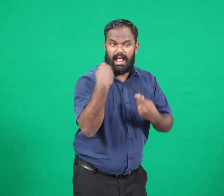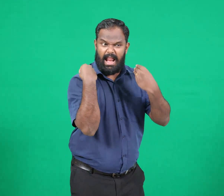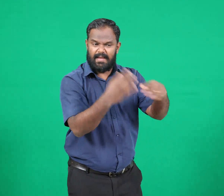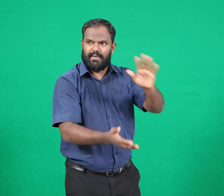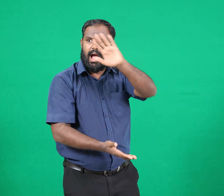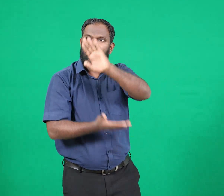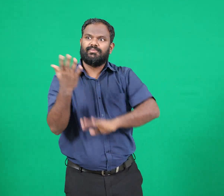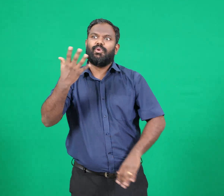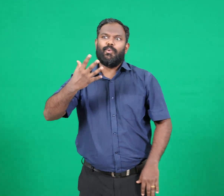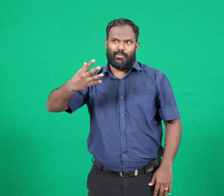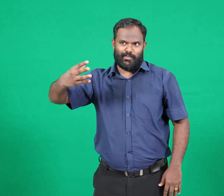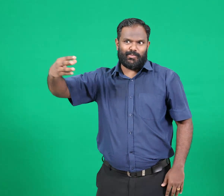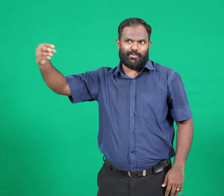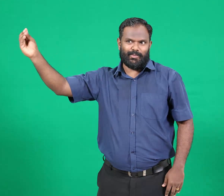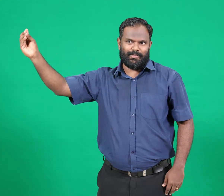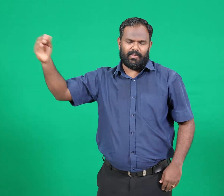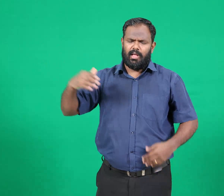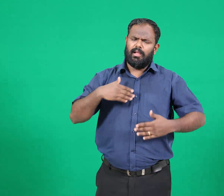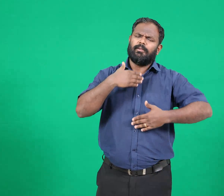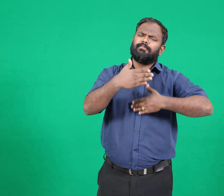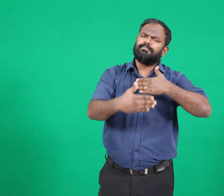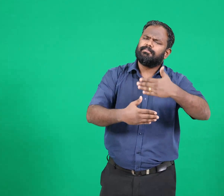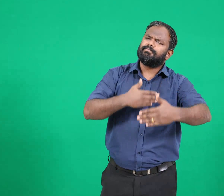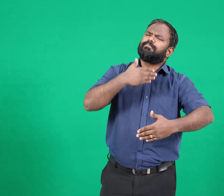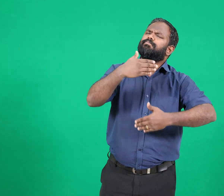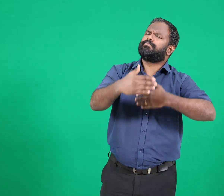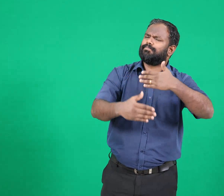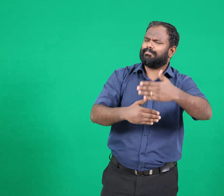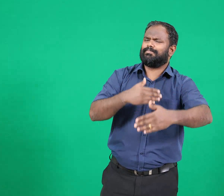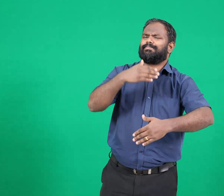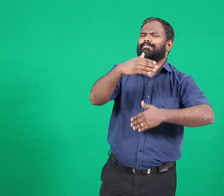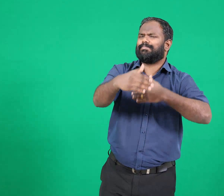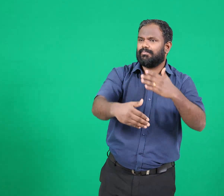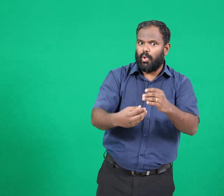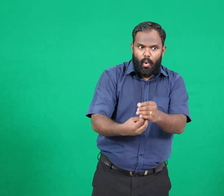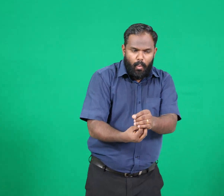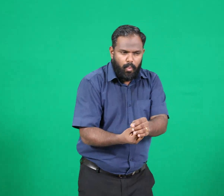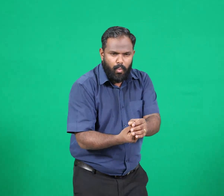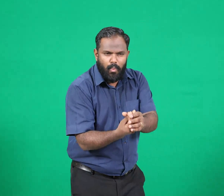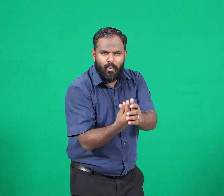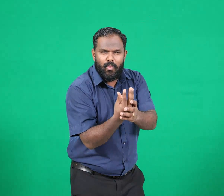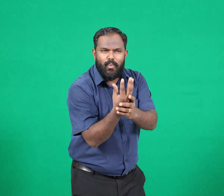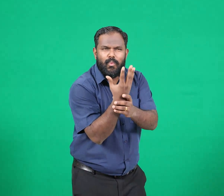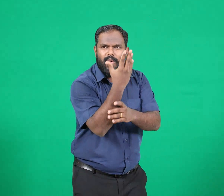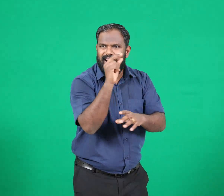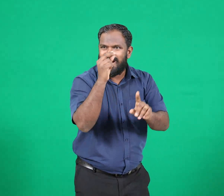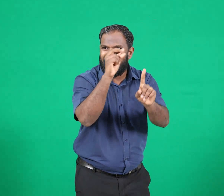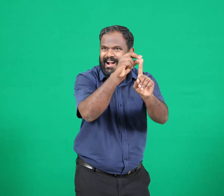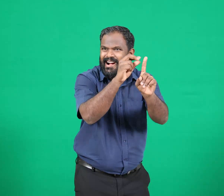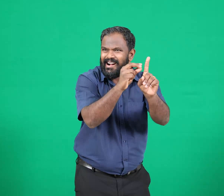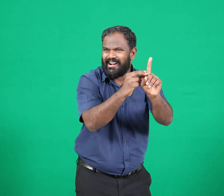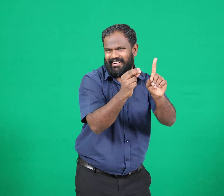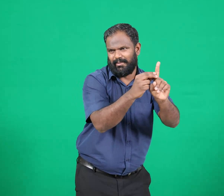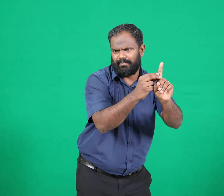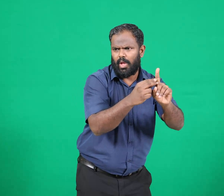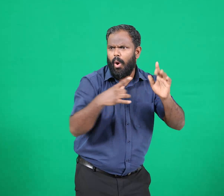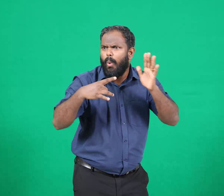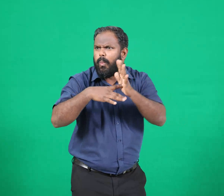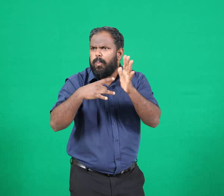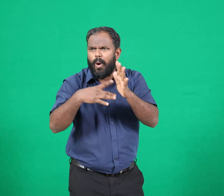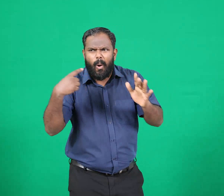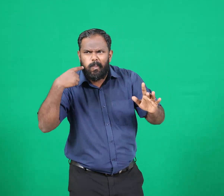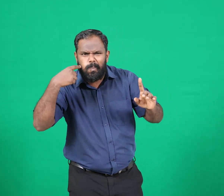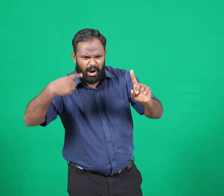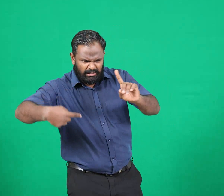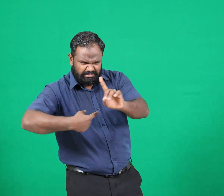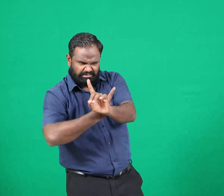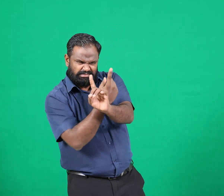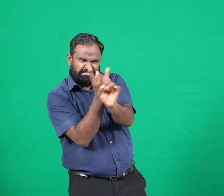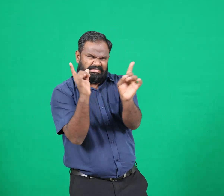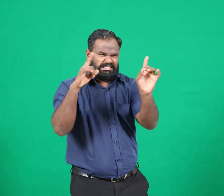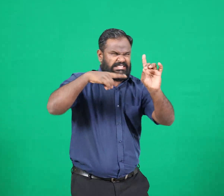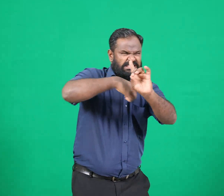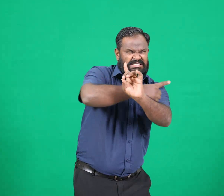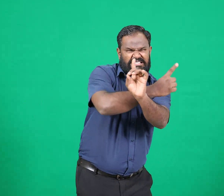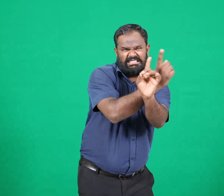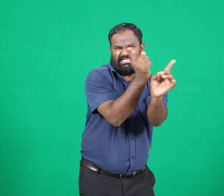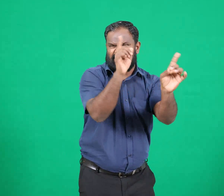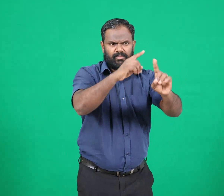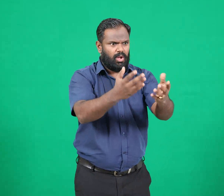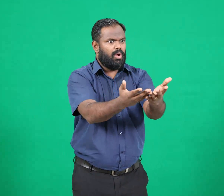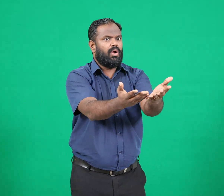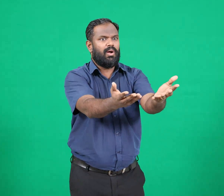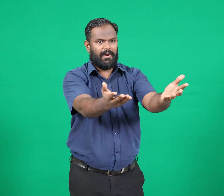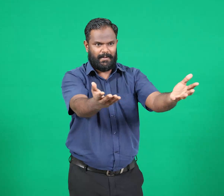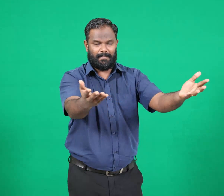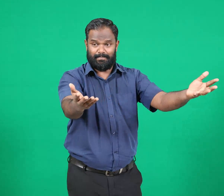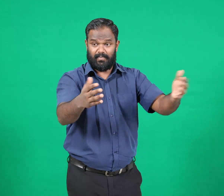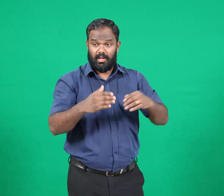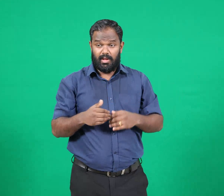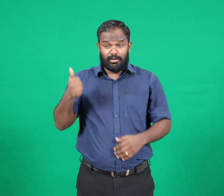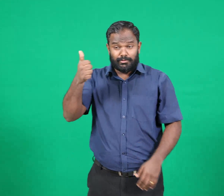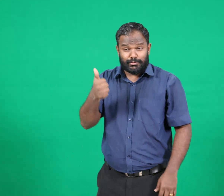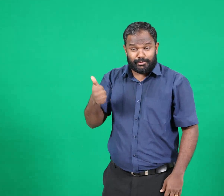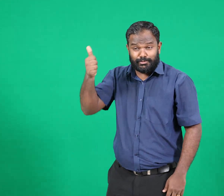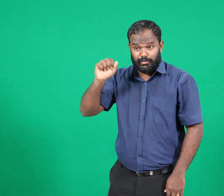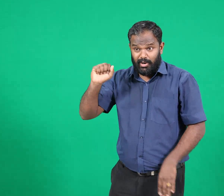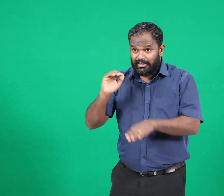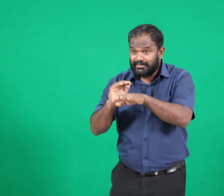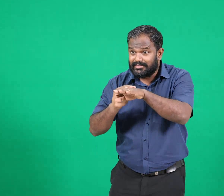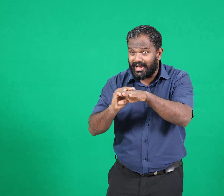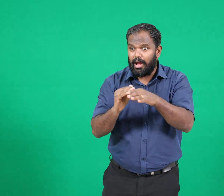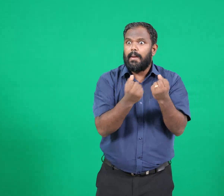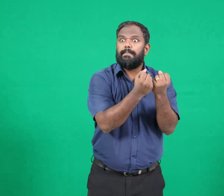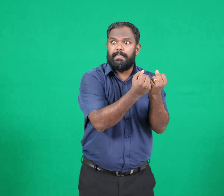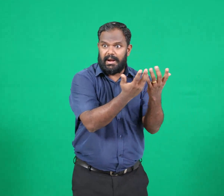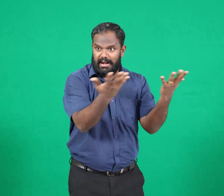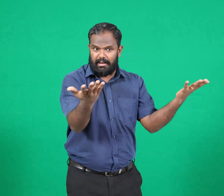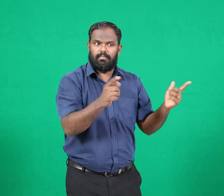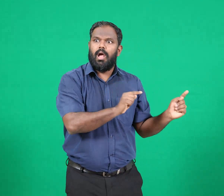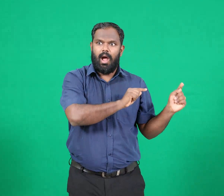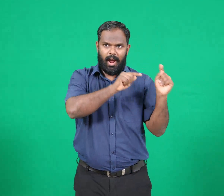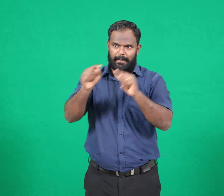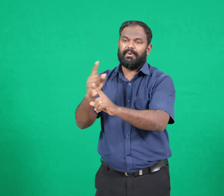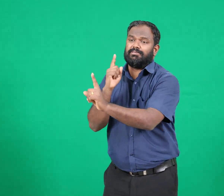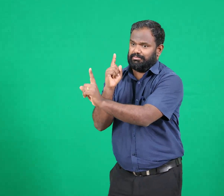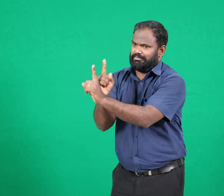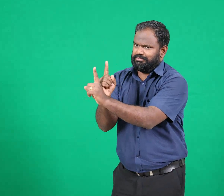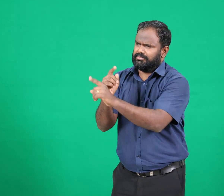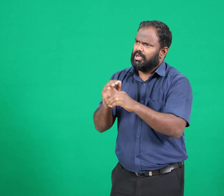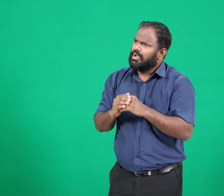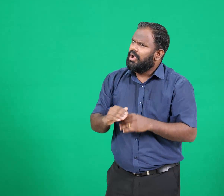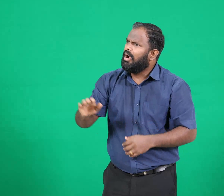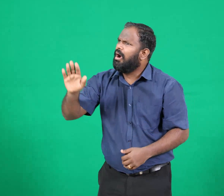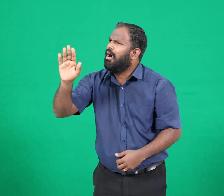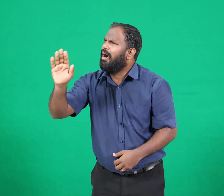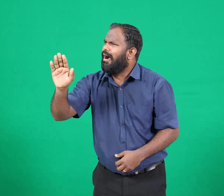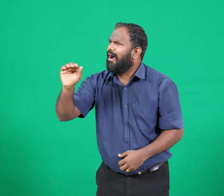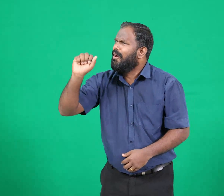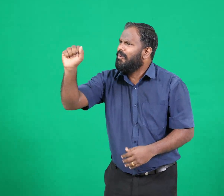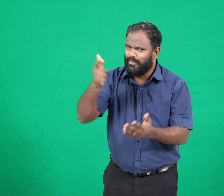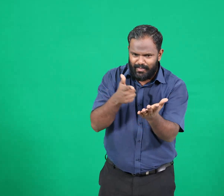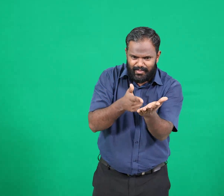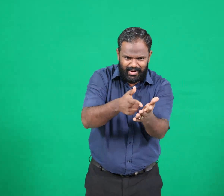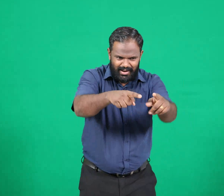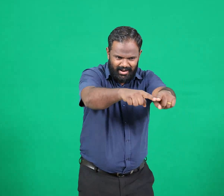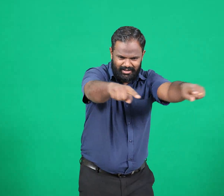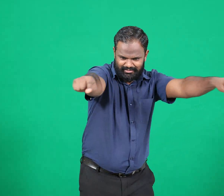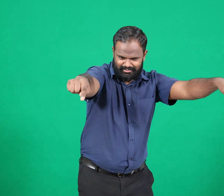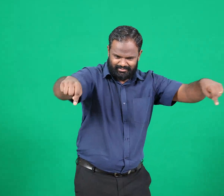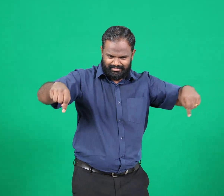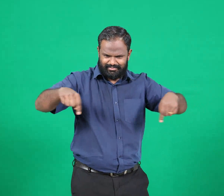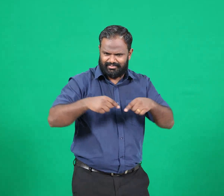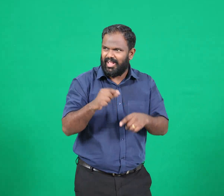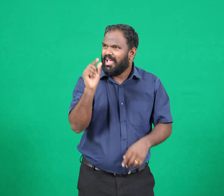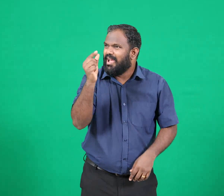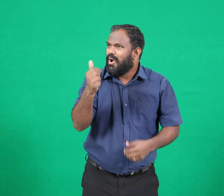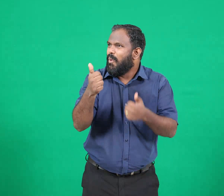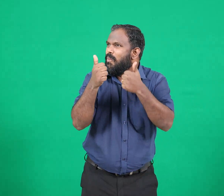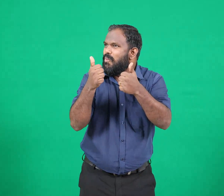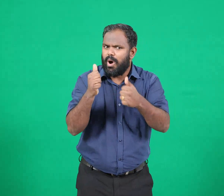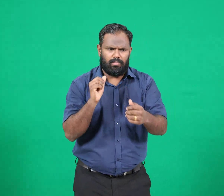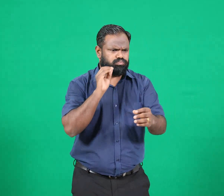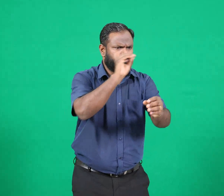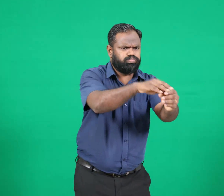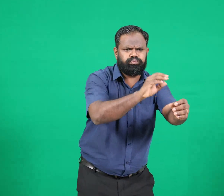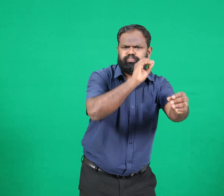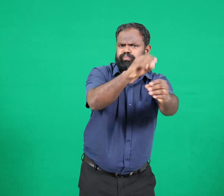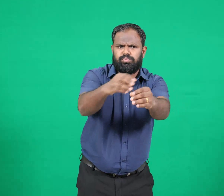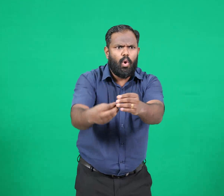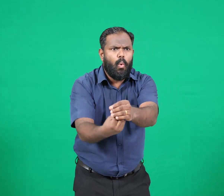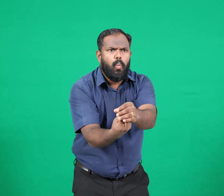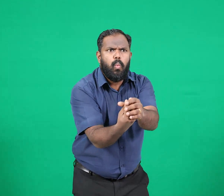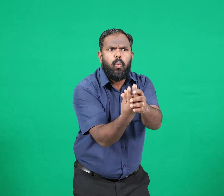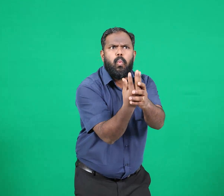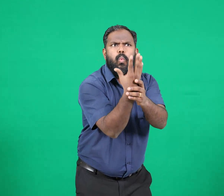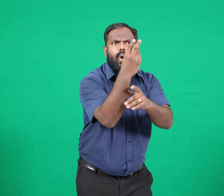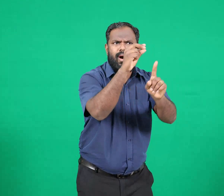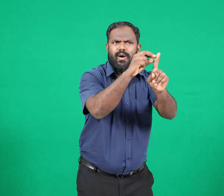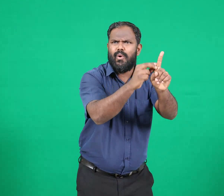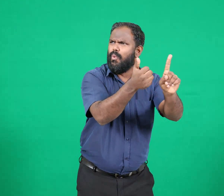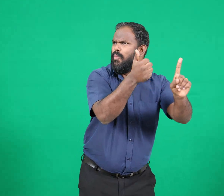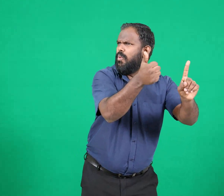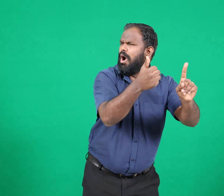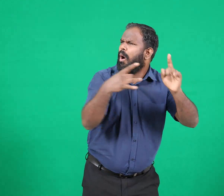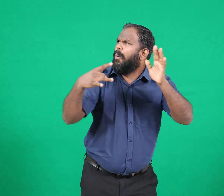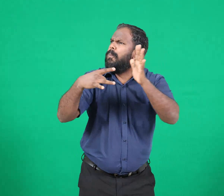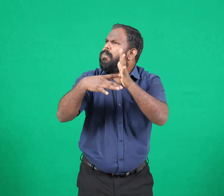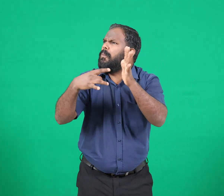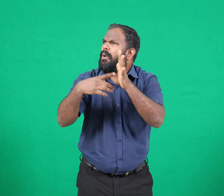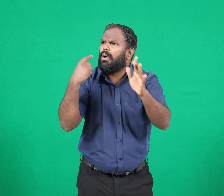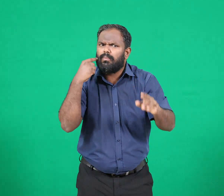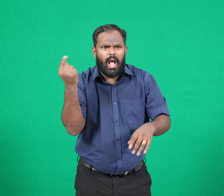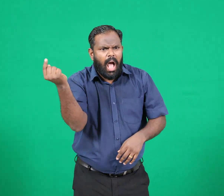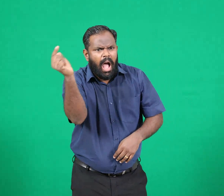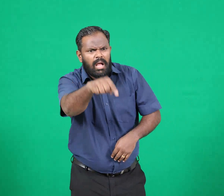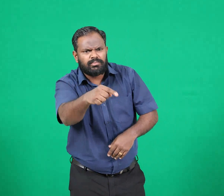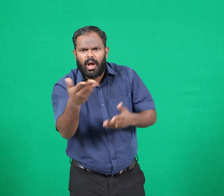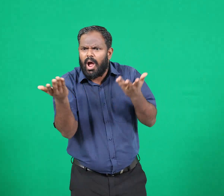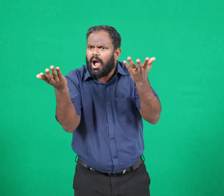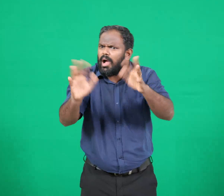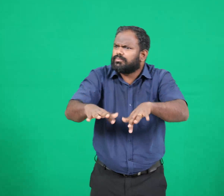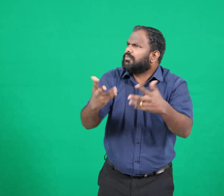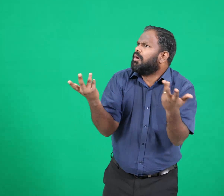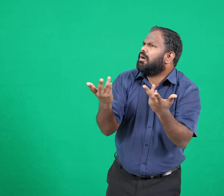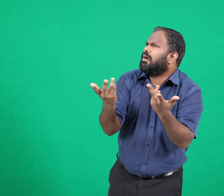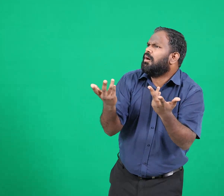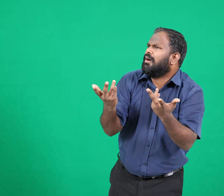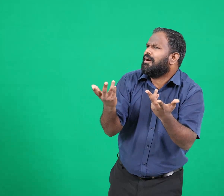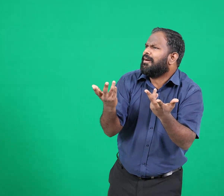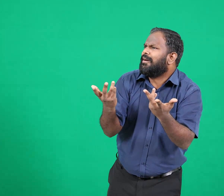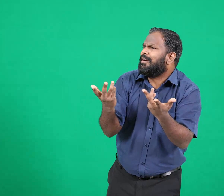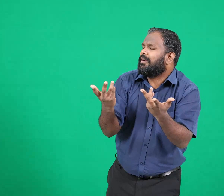The owner ' s servants came to him and said, ' Sir, didn' t you sow good seed in your field? Where then did the weeds come from?'